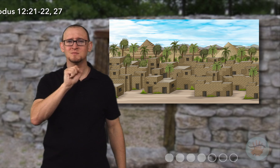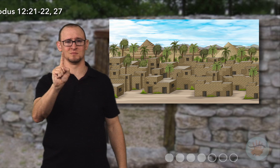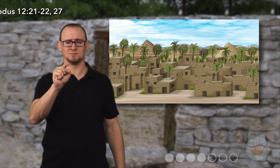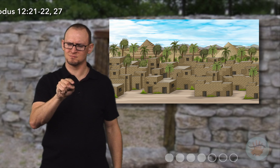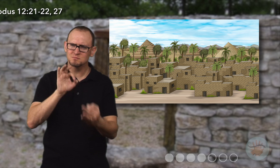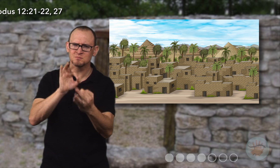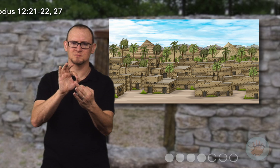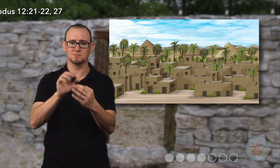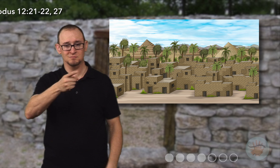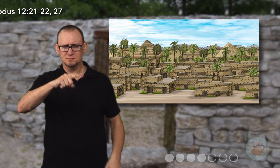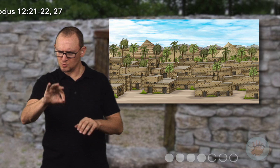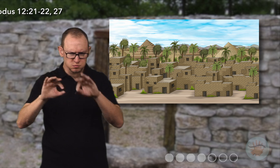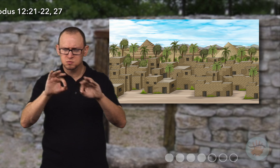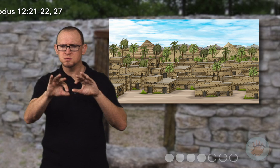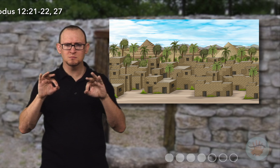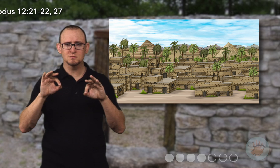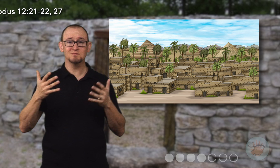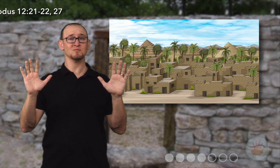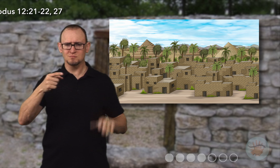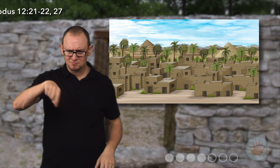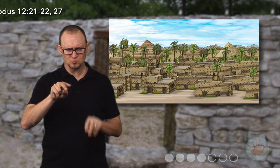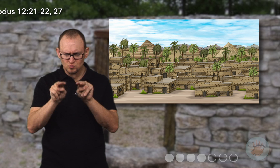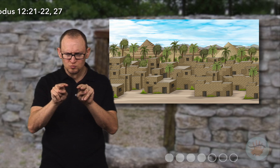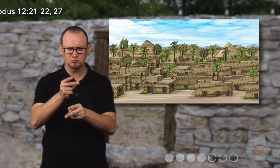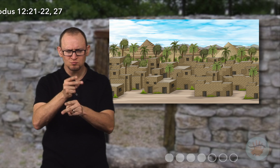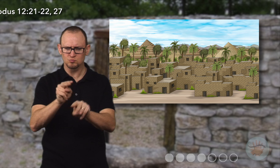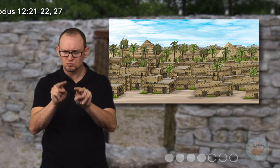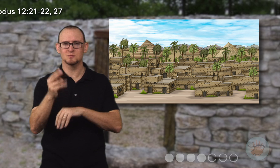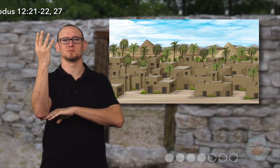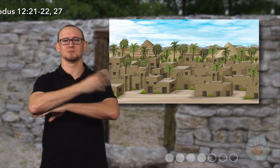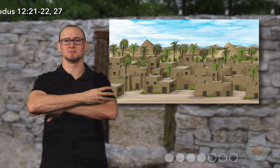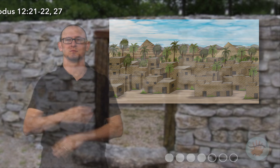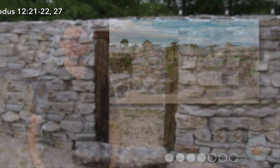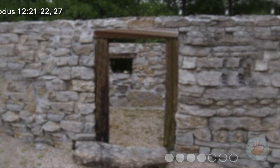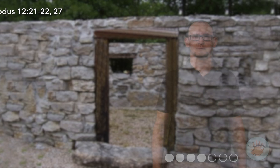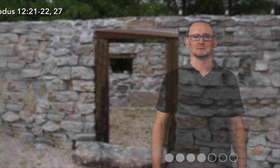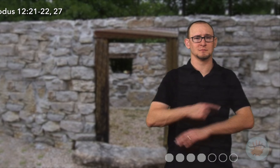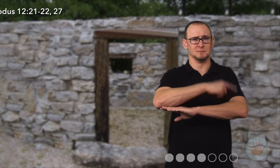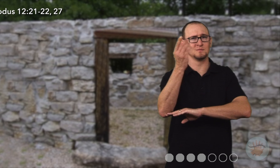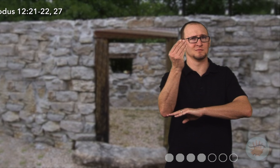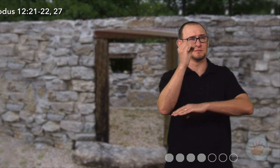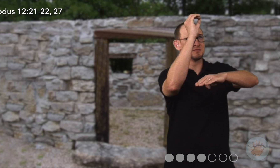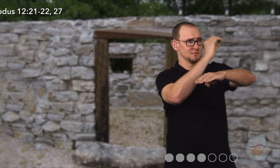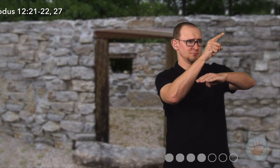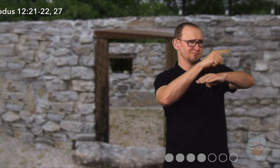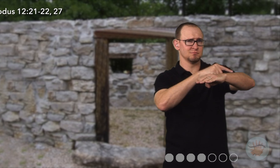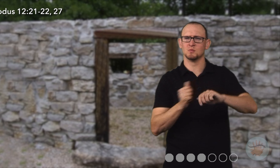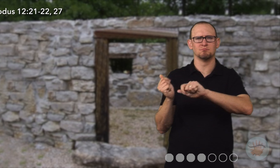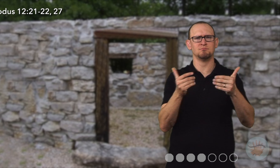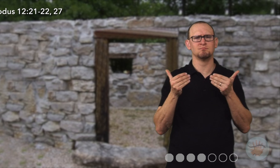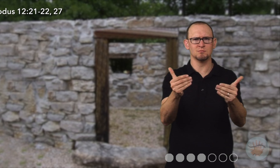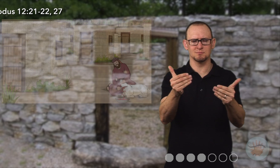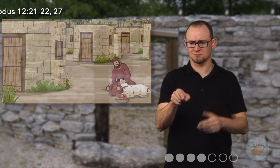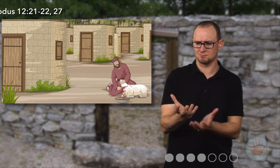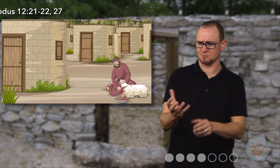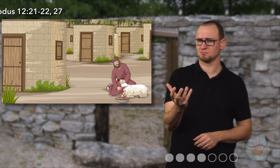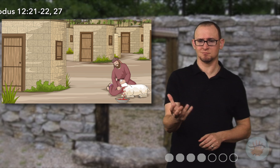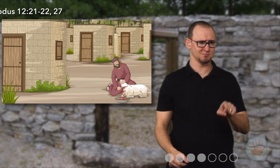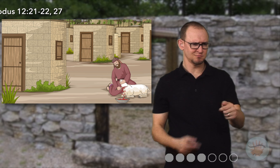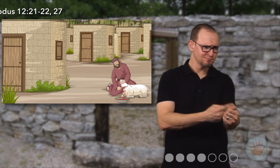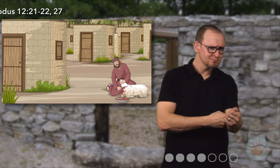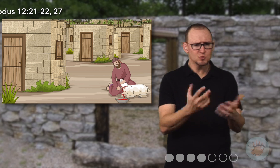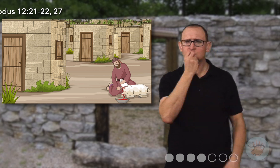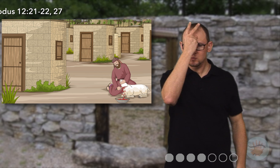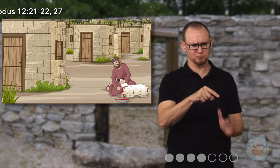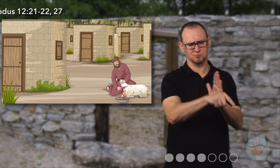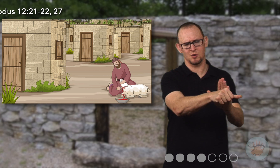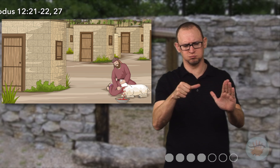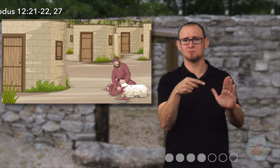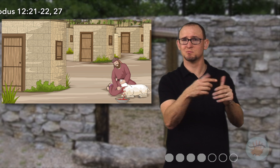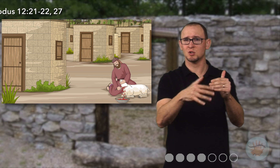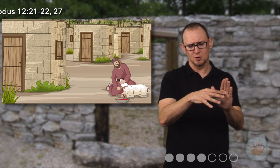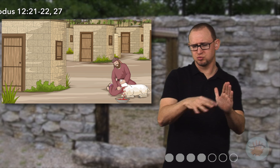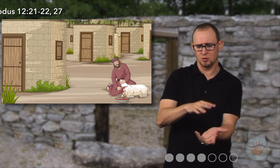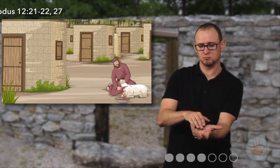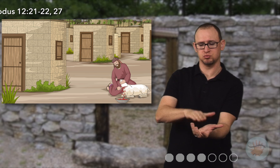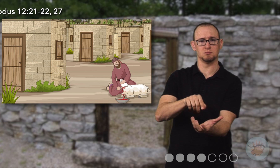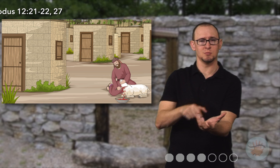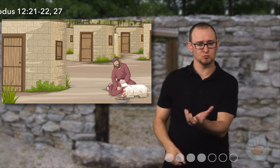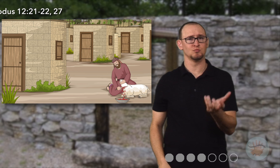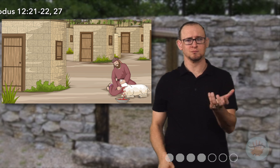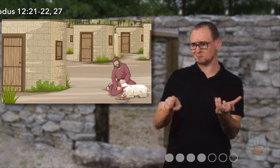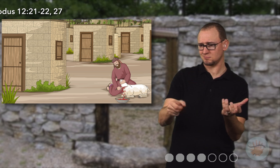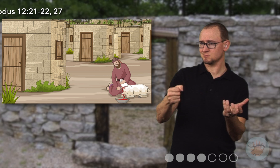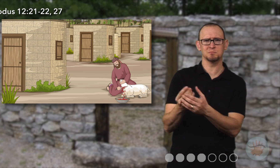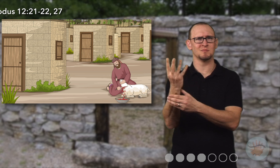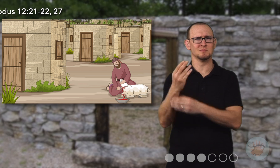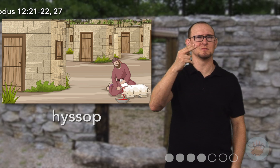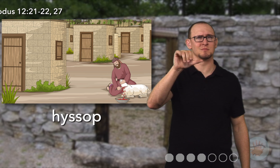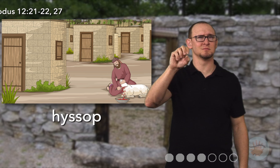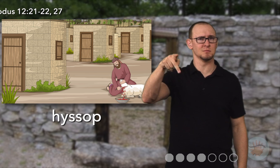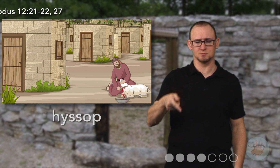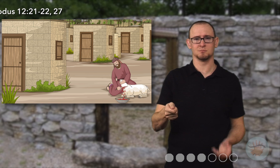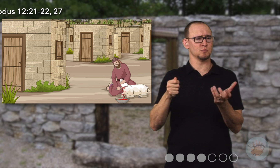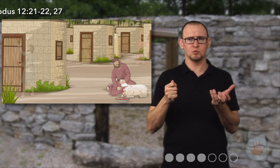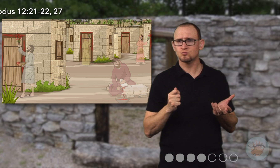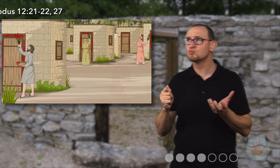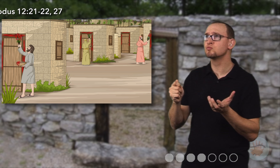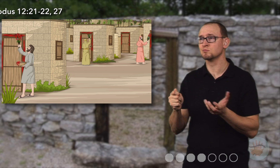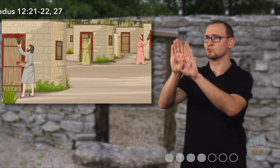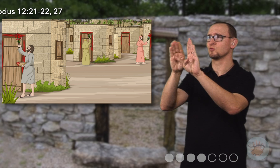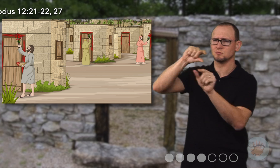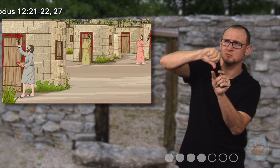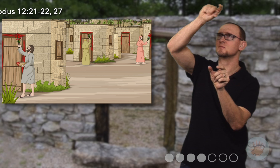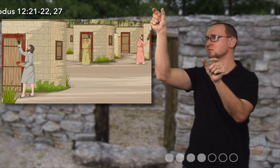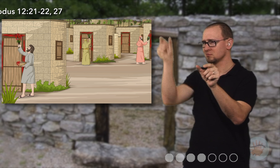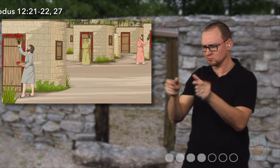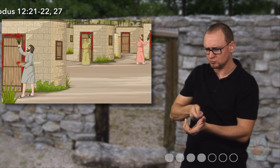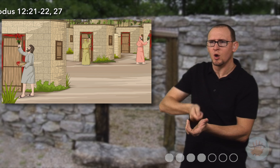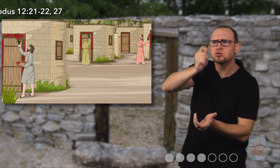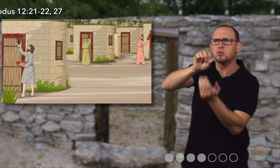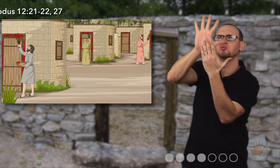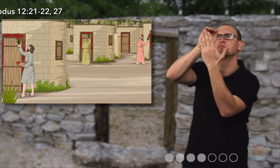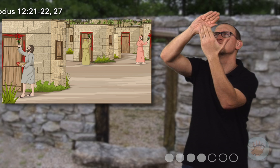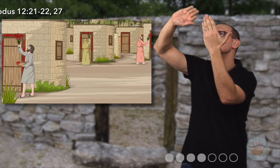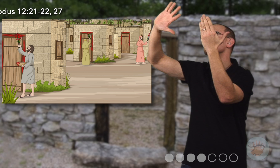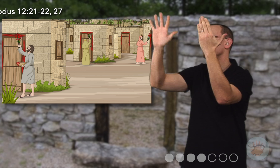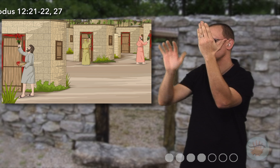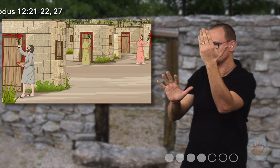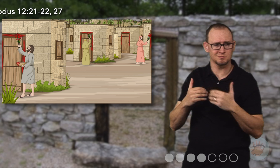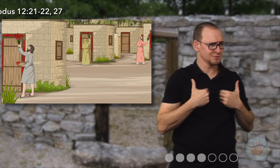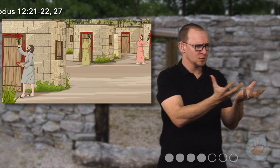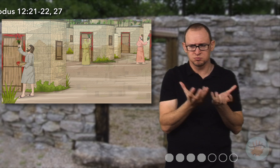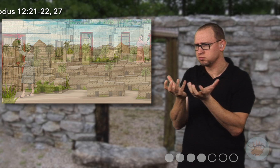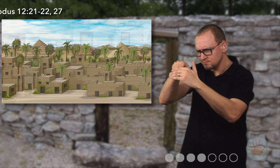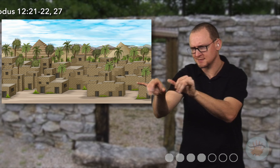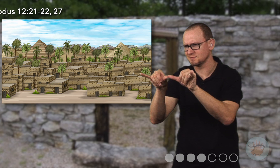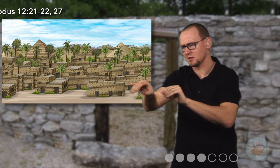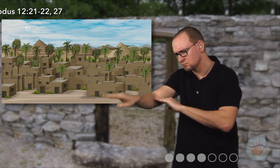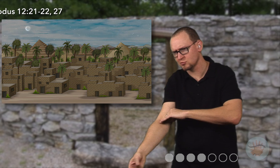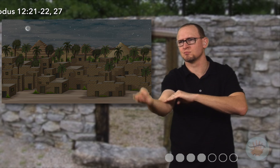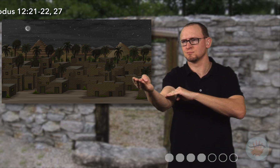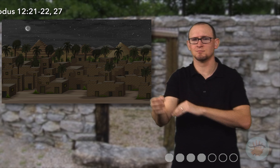Take a cluster of hyssop, dip it into the blood in the basin, and brush the blood on the top and sides of the doorframe.